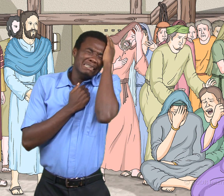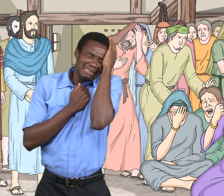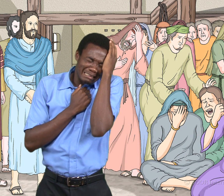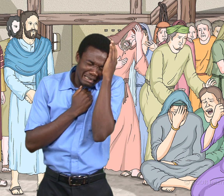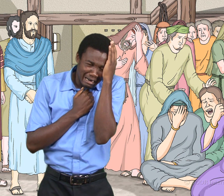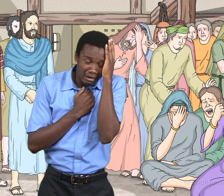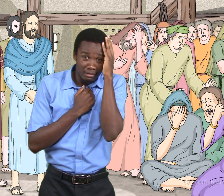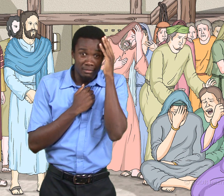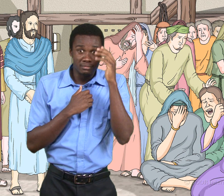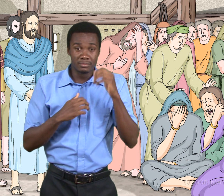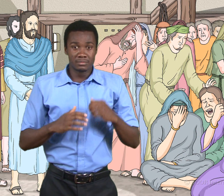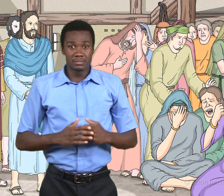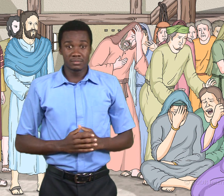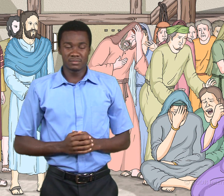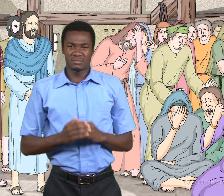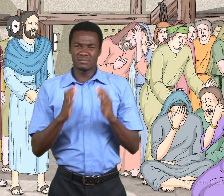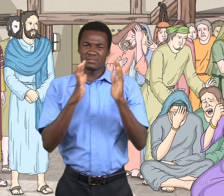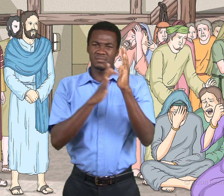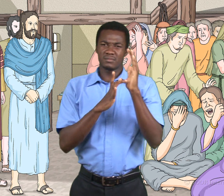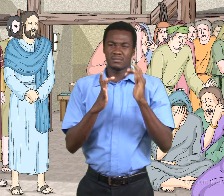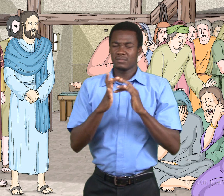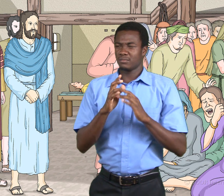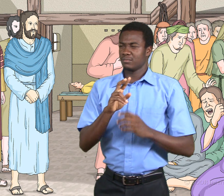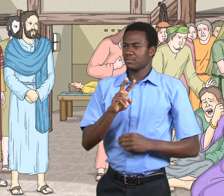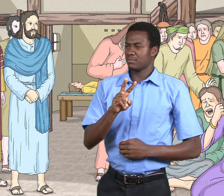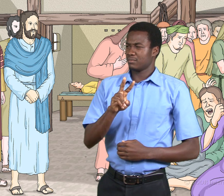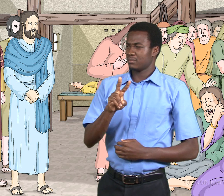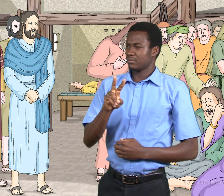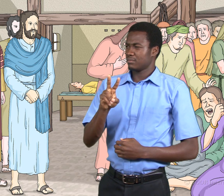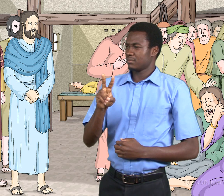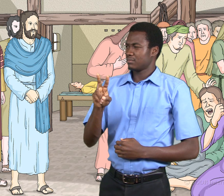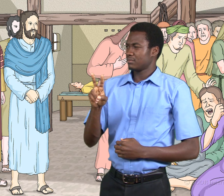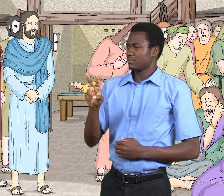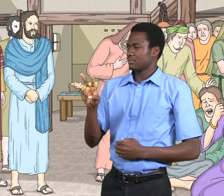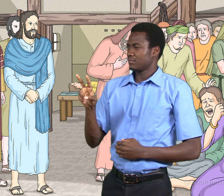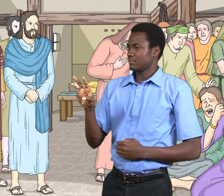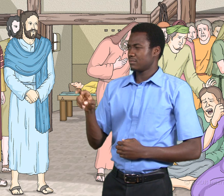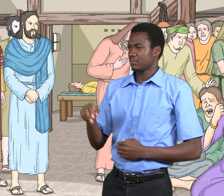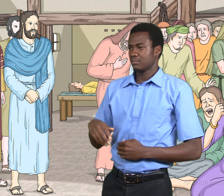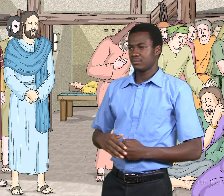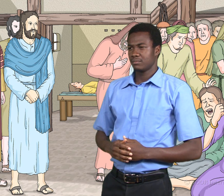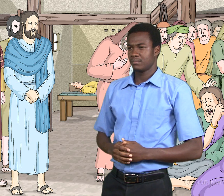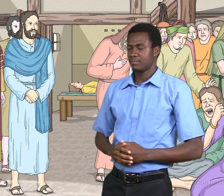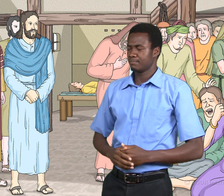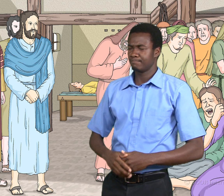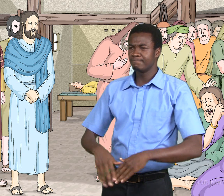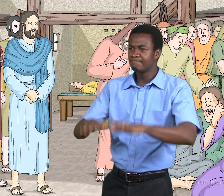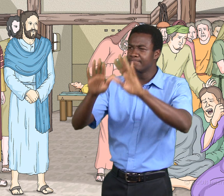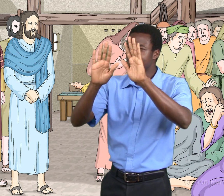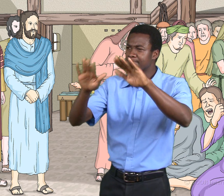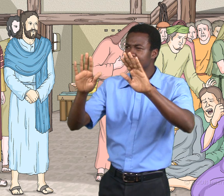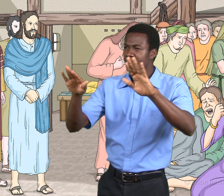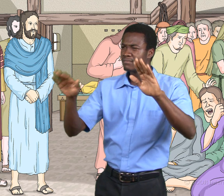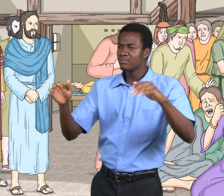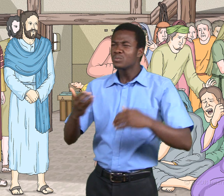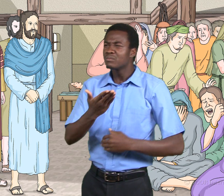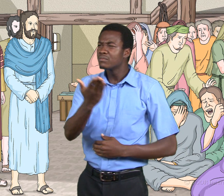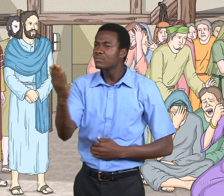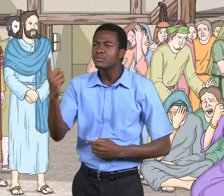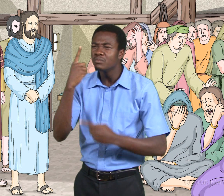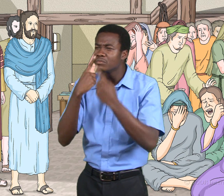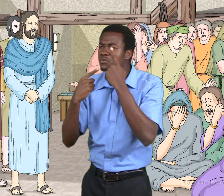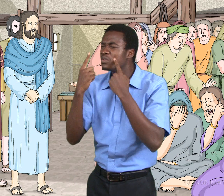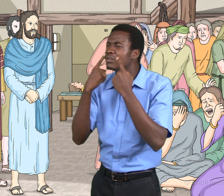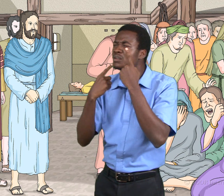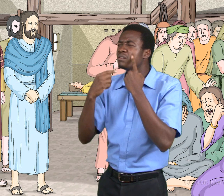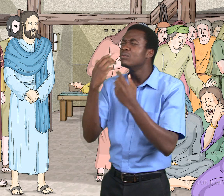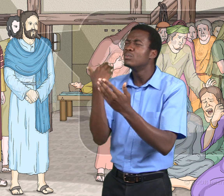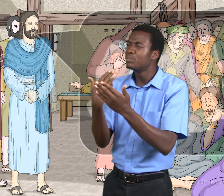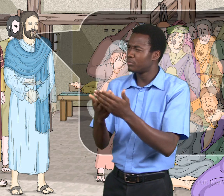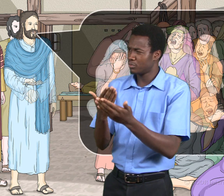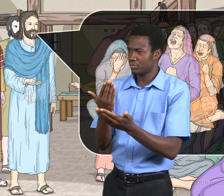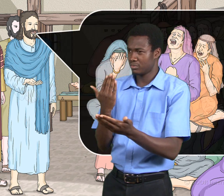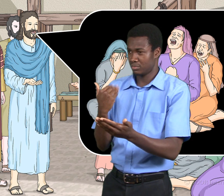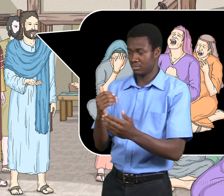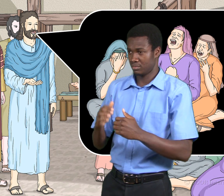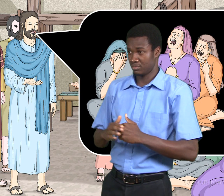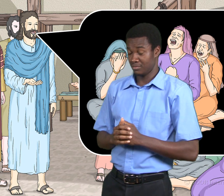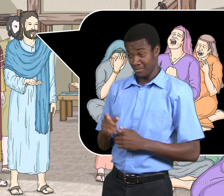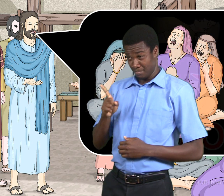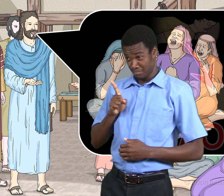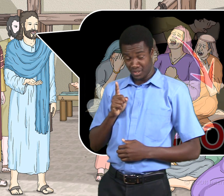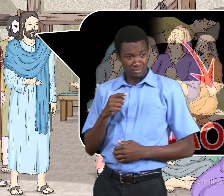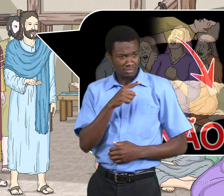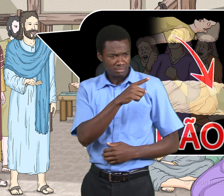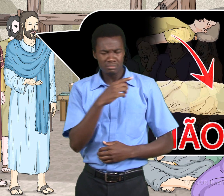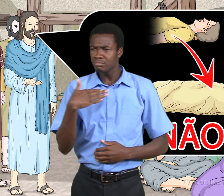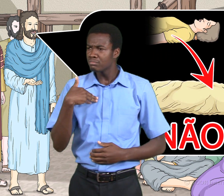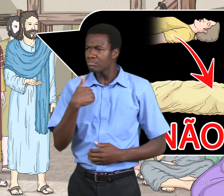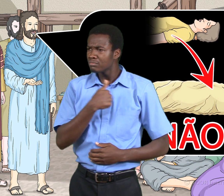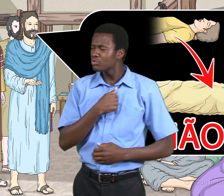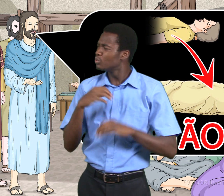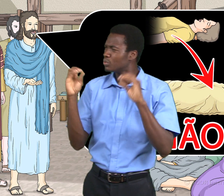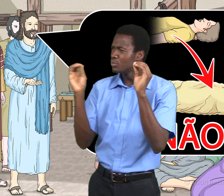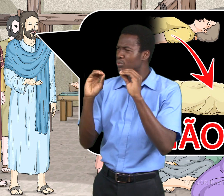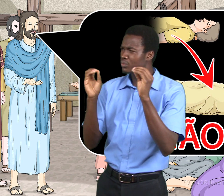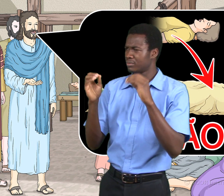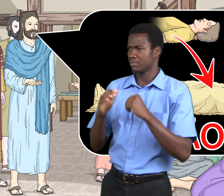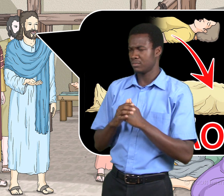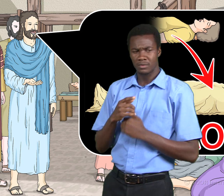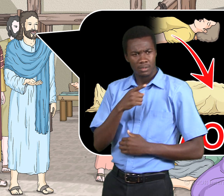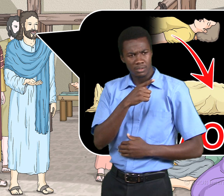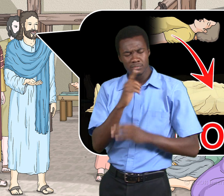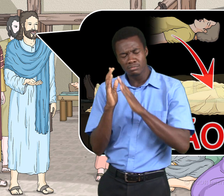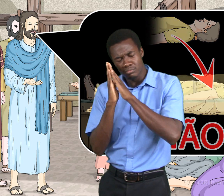He went inside and asked, “Why all this commotion and weeping?